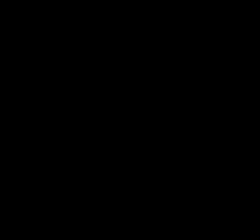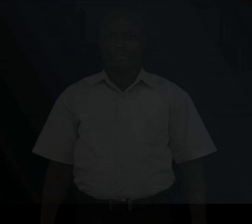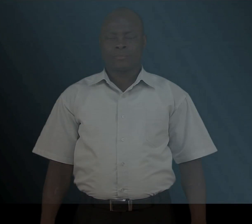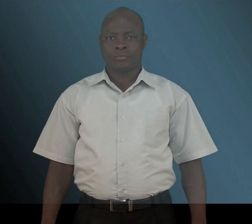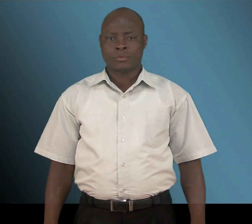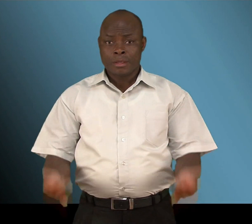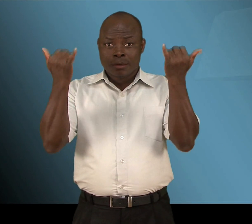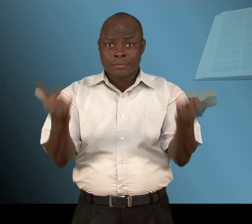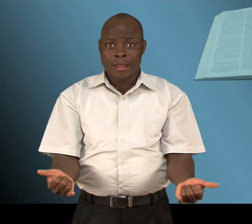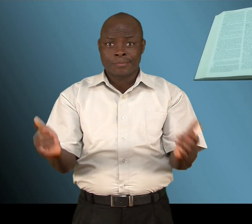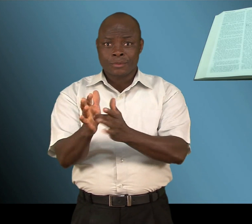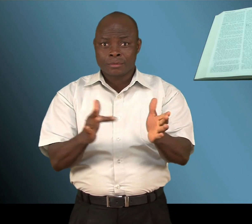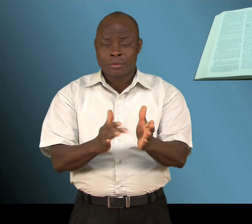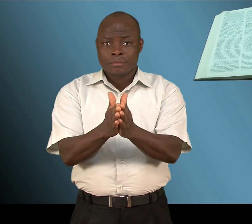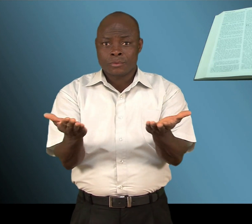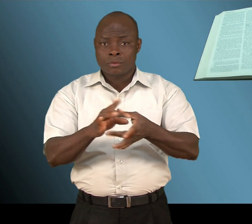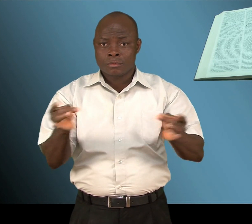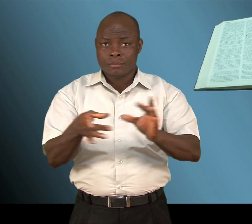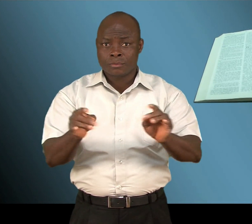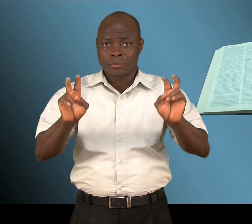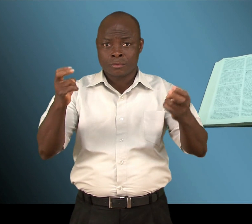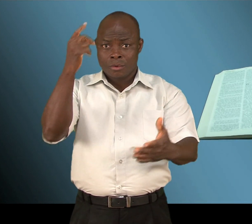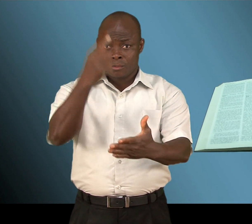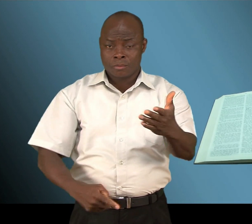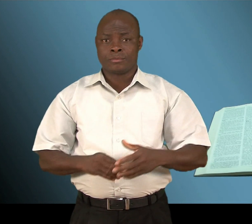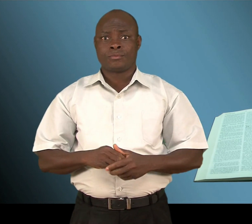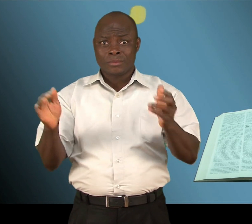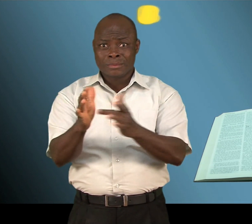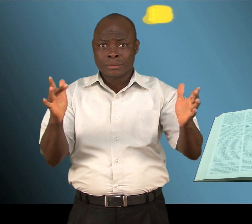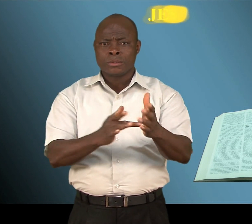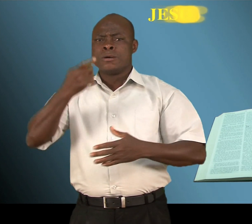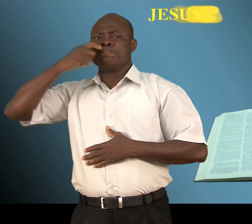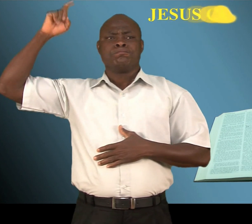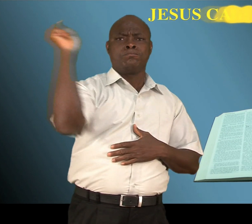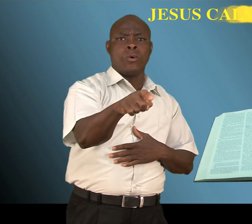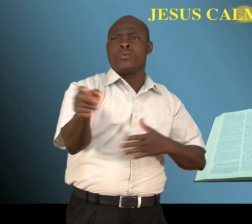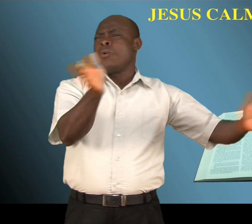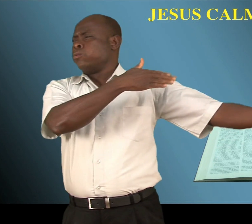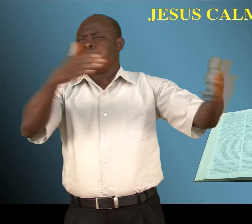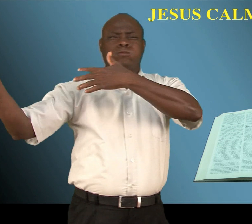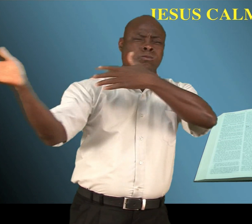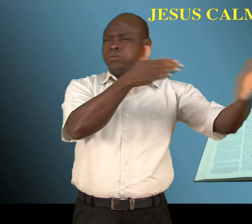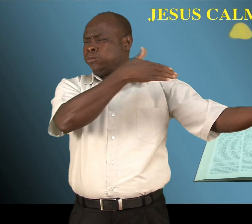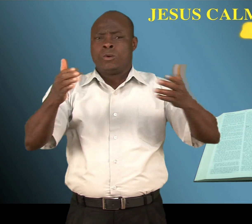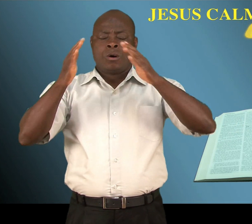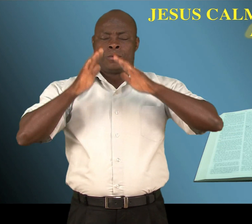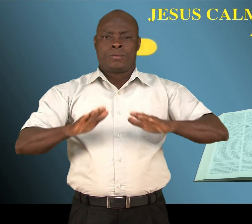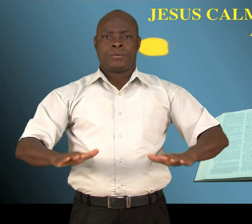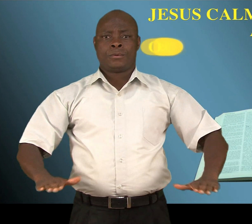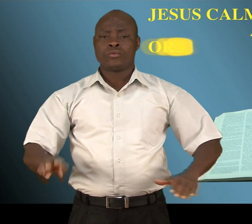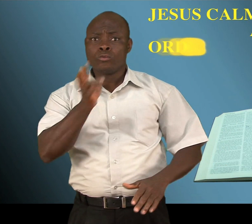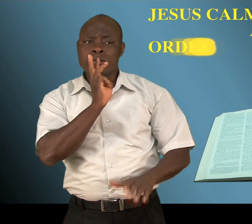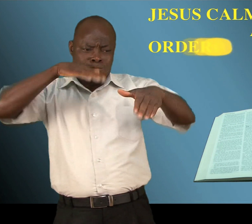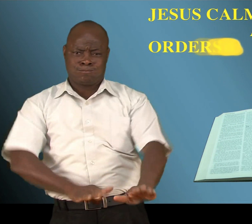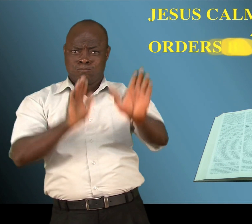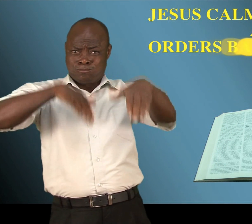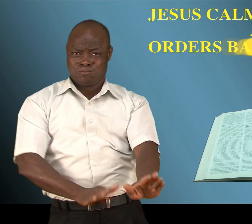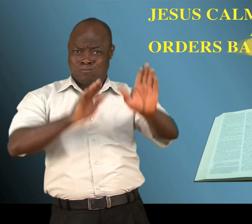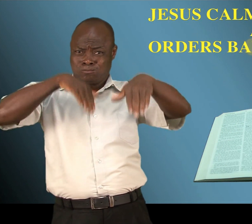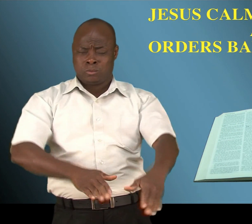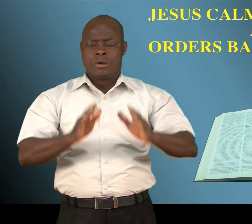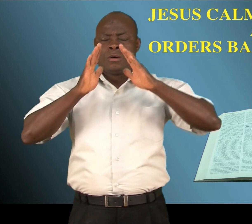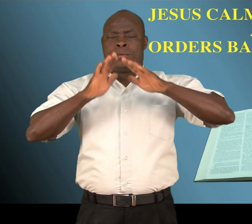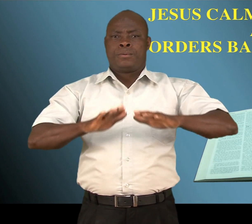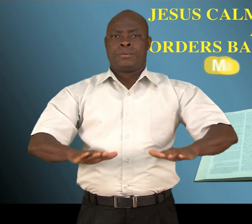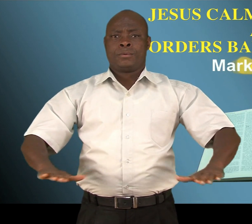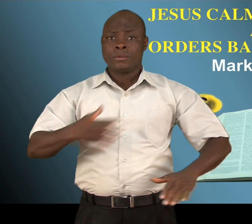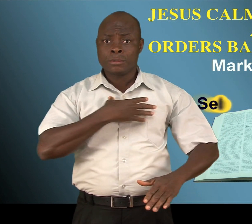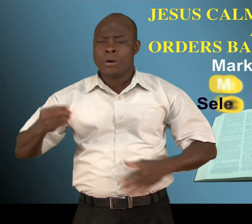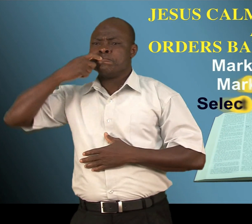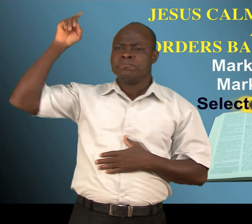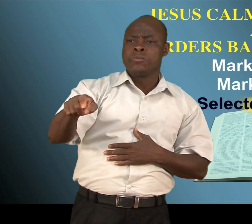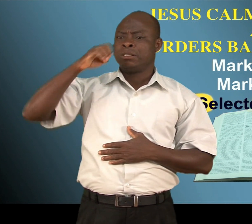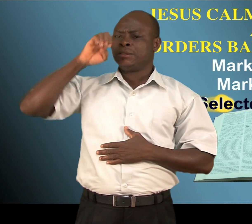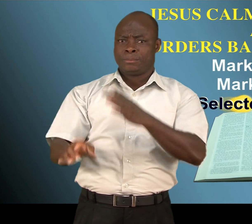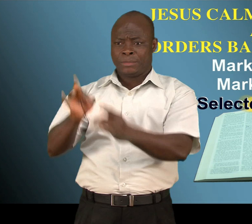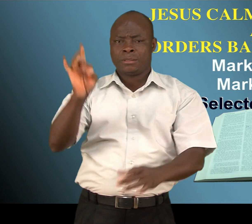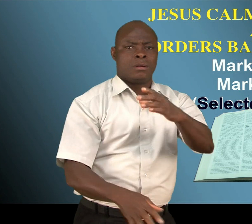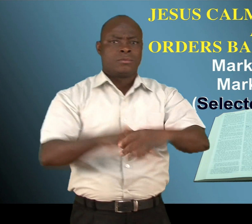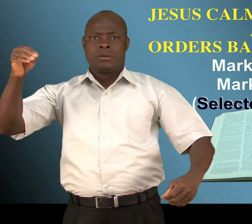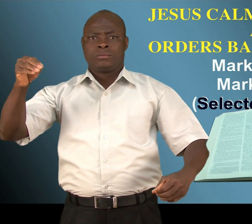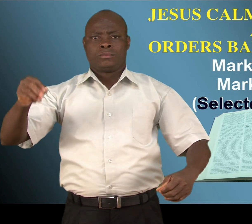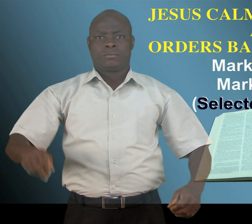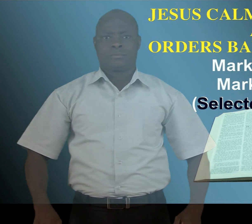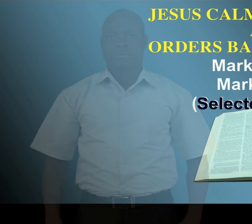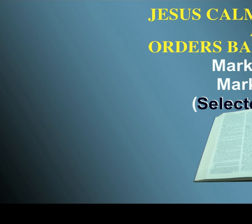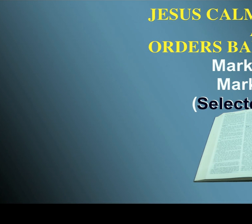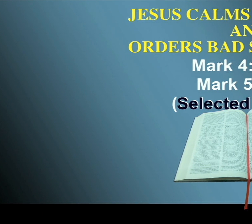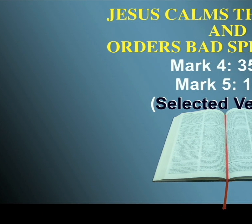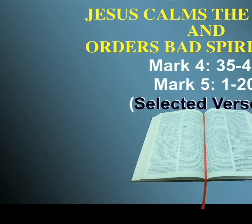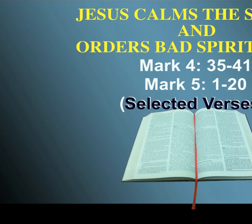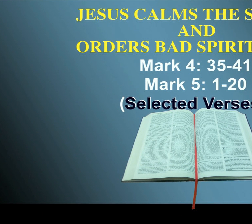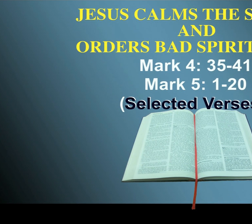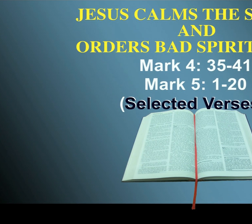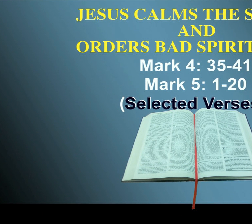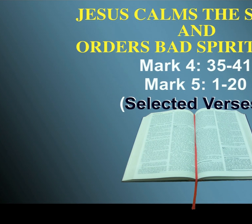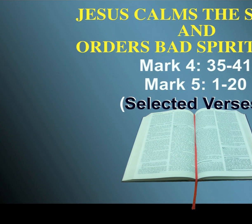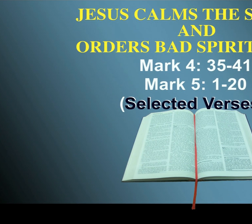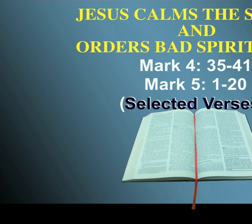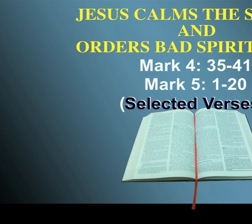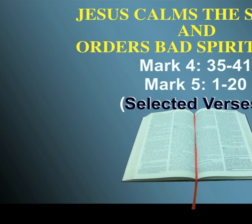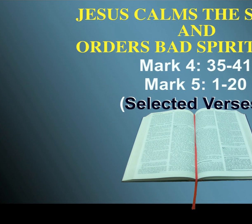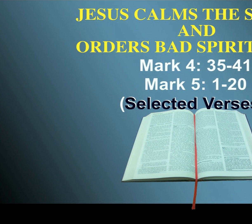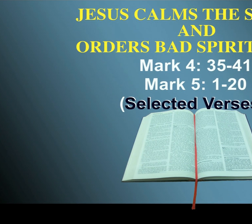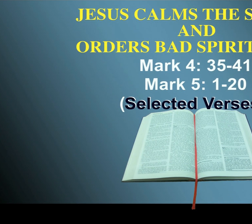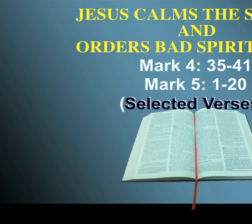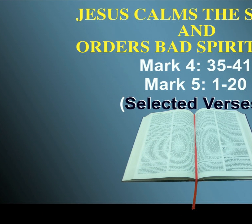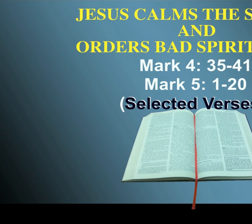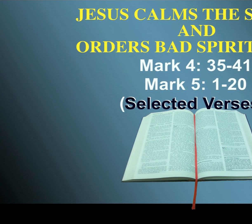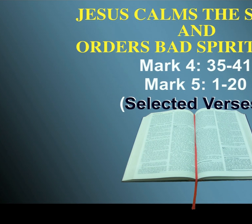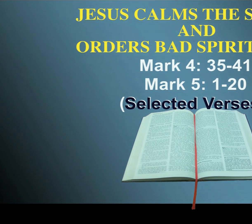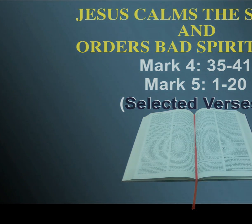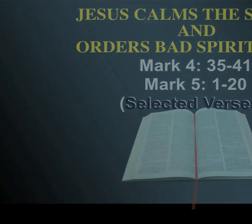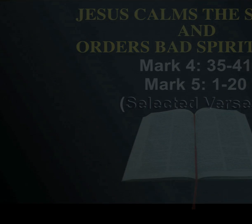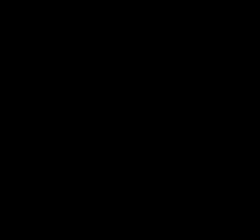Jesus calms the storm and orders bad spirits out